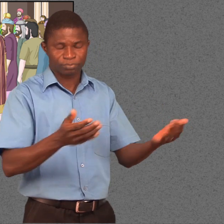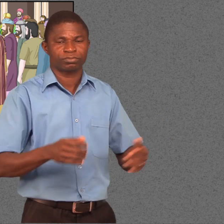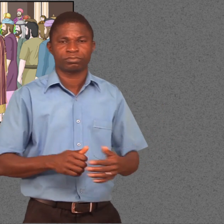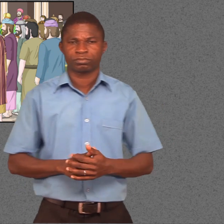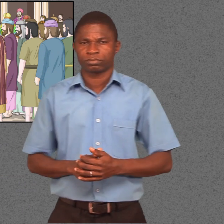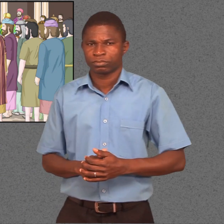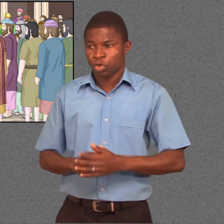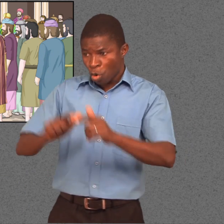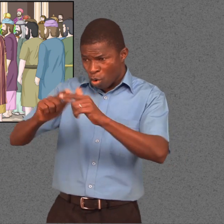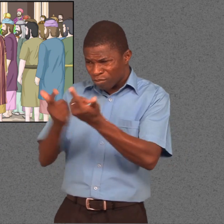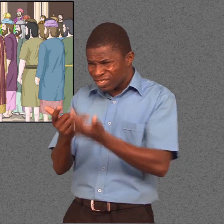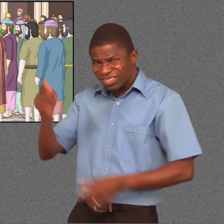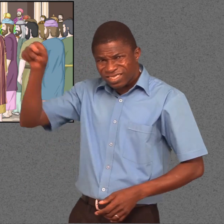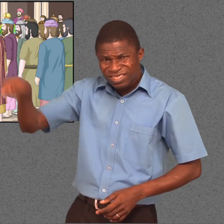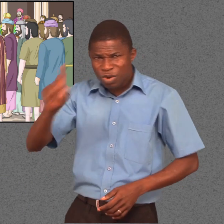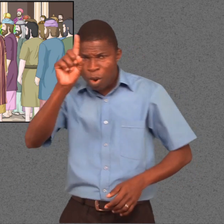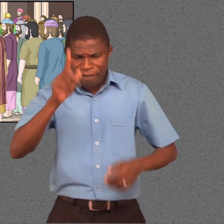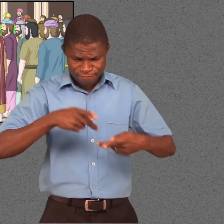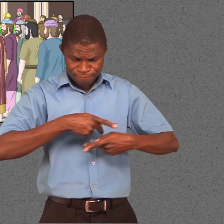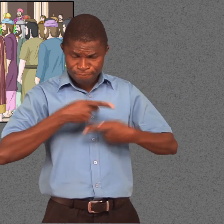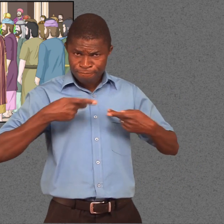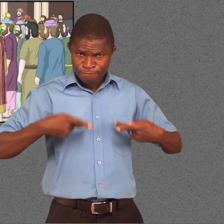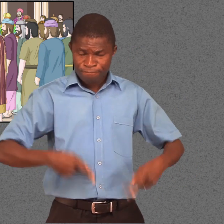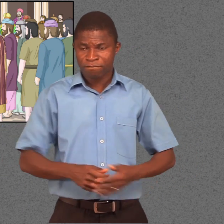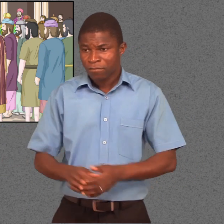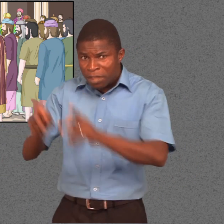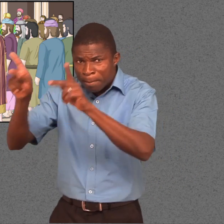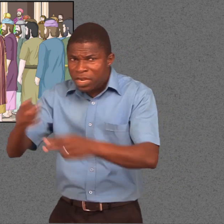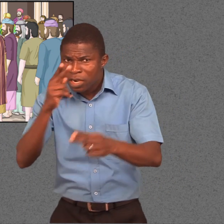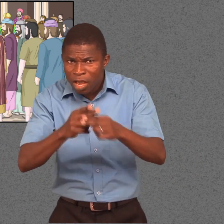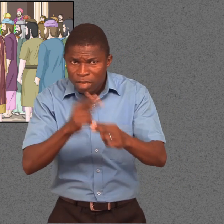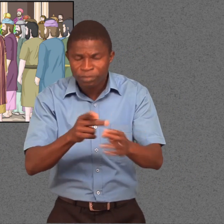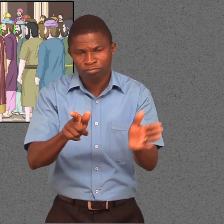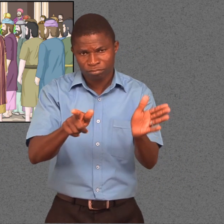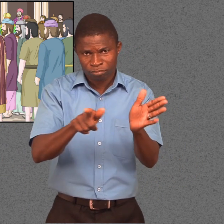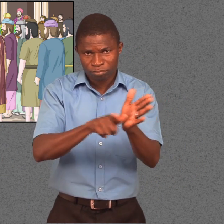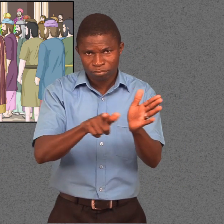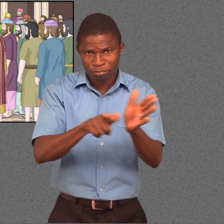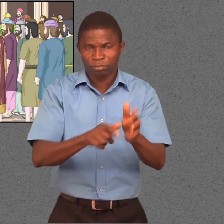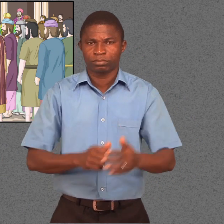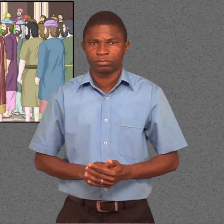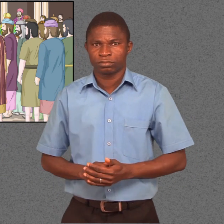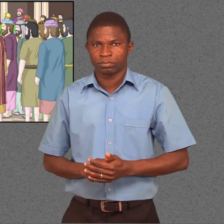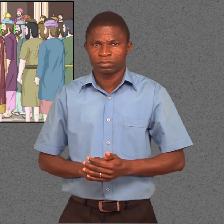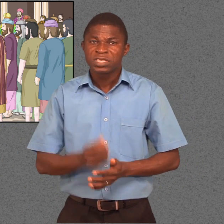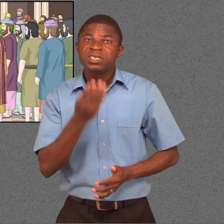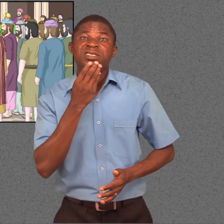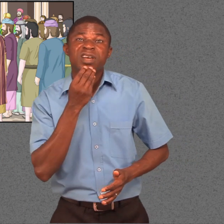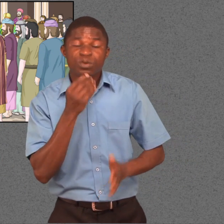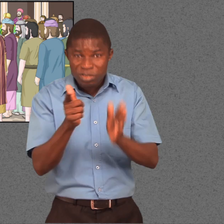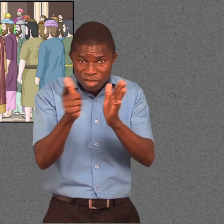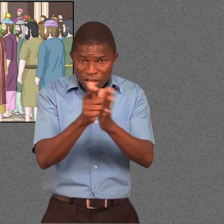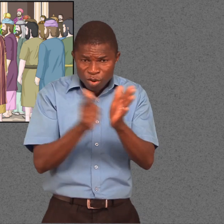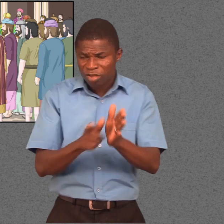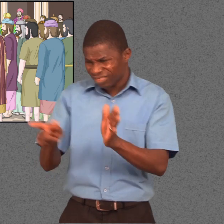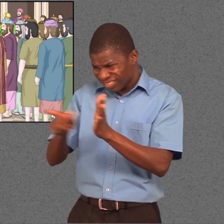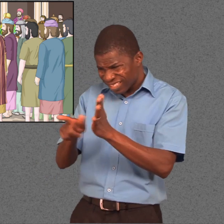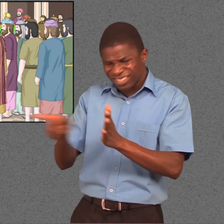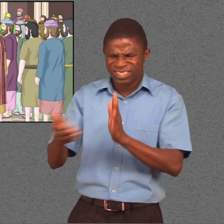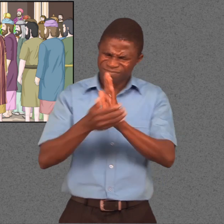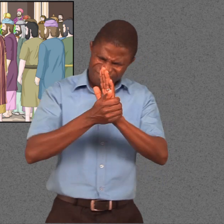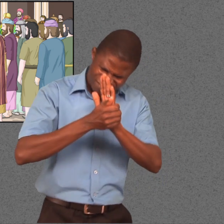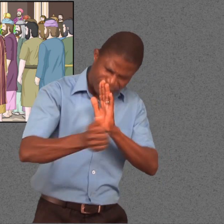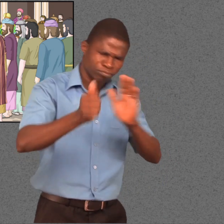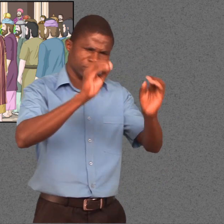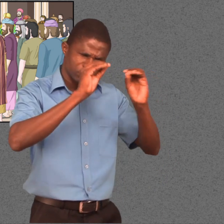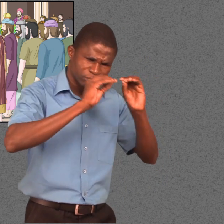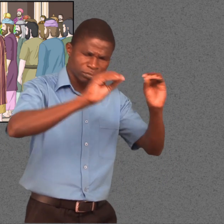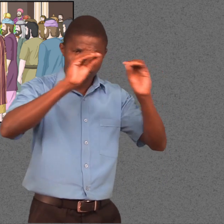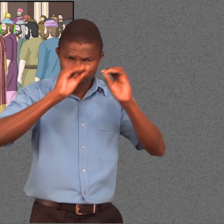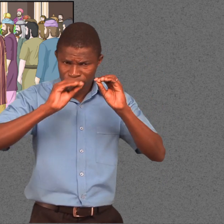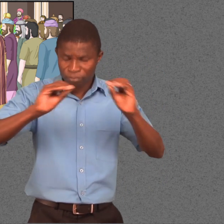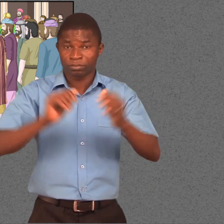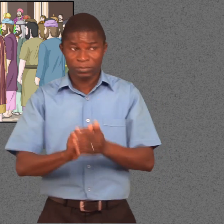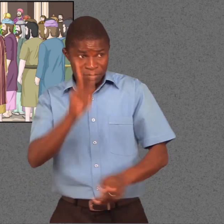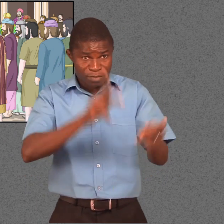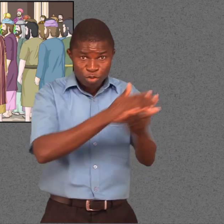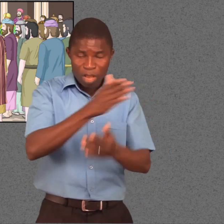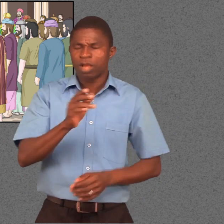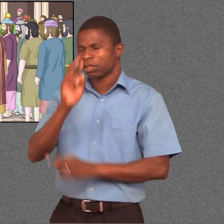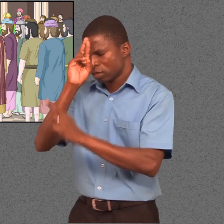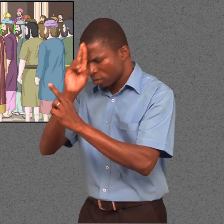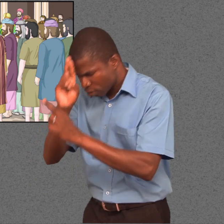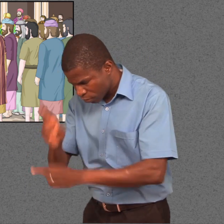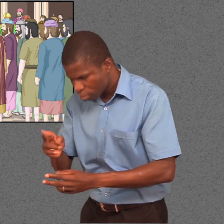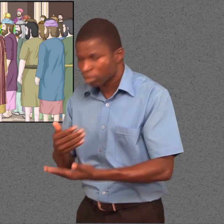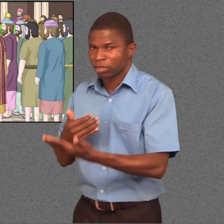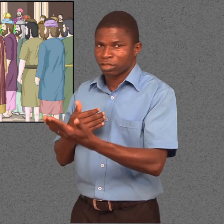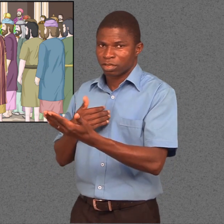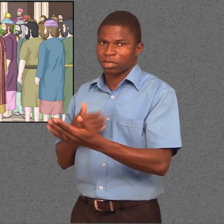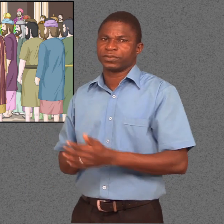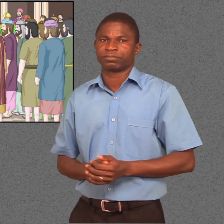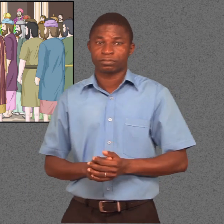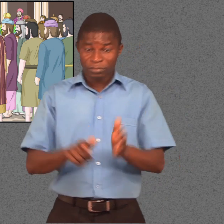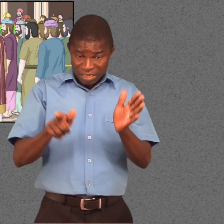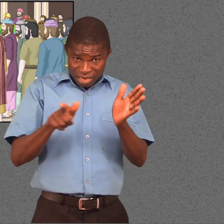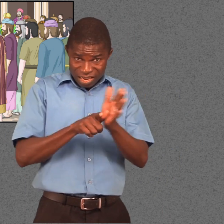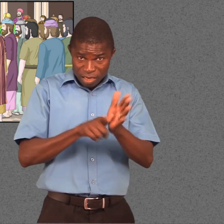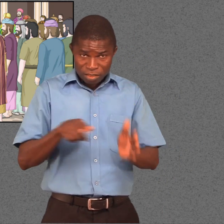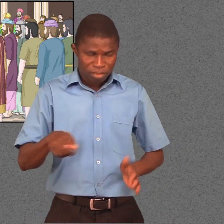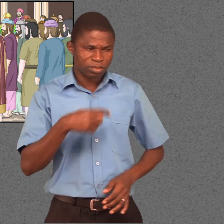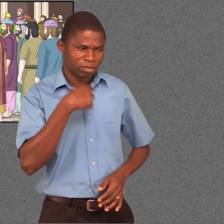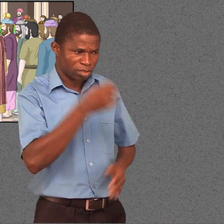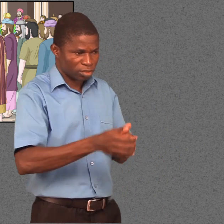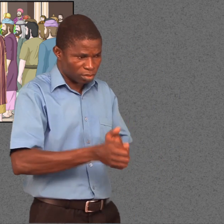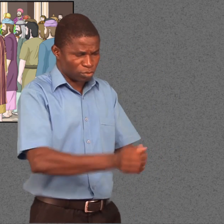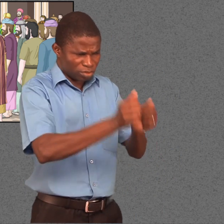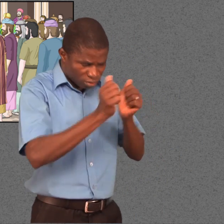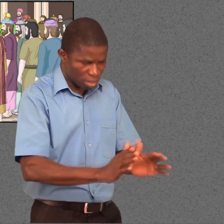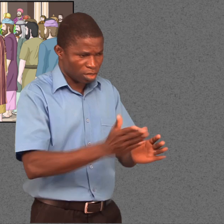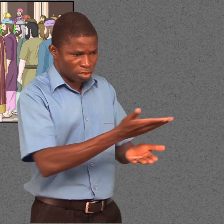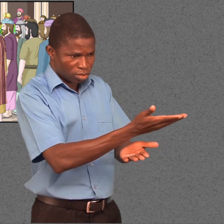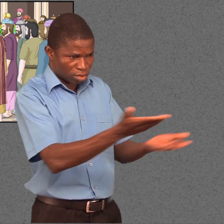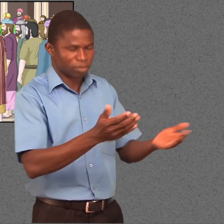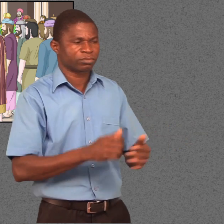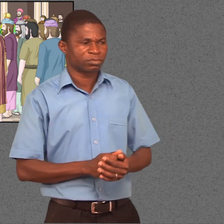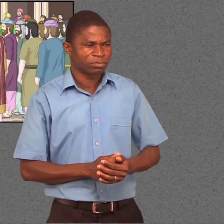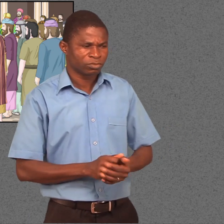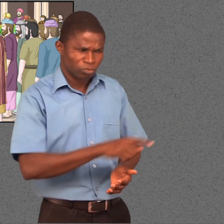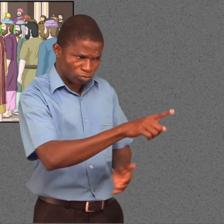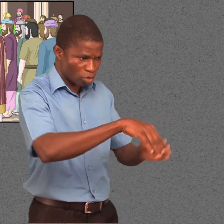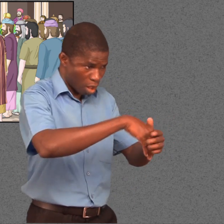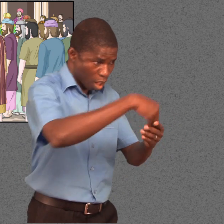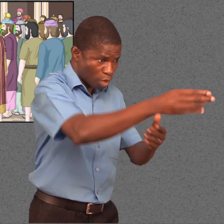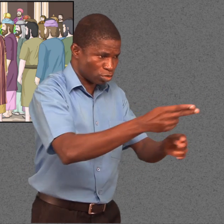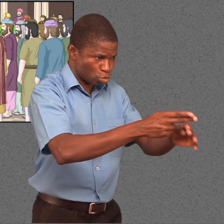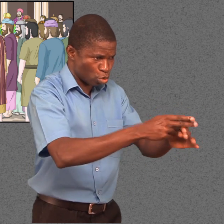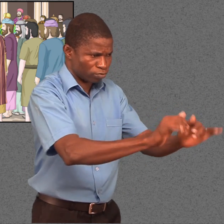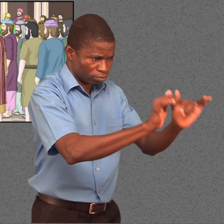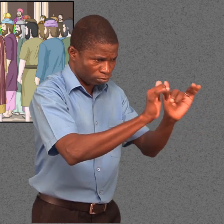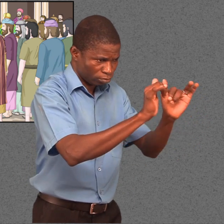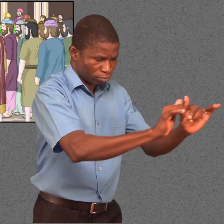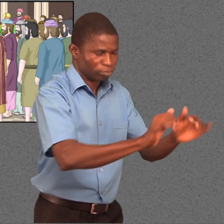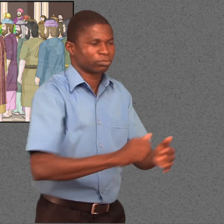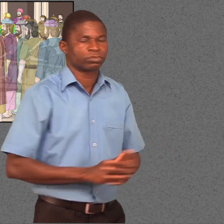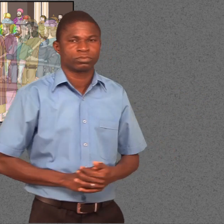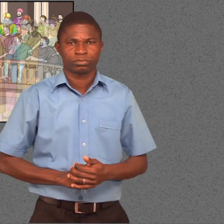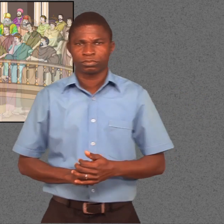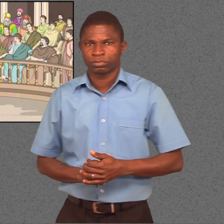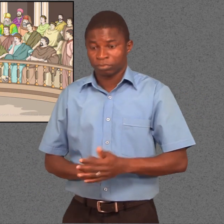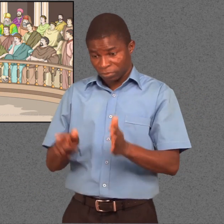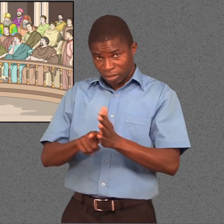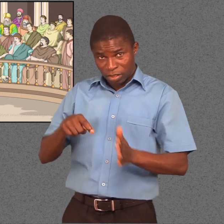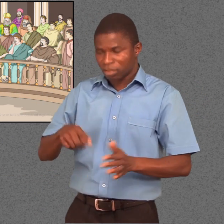But a Pharisee named Gamaliel, a teacher of the law who was honored by all the people, stood up in the Sanhedrin and ordered that the men be put outside for a short time.